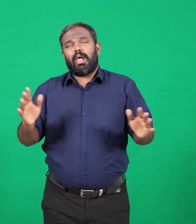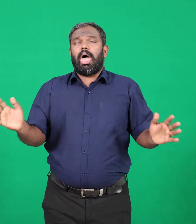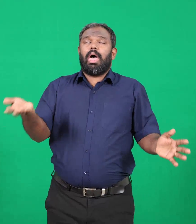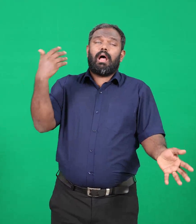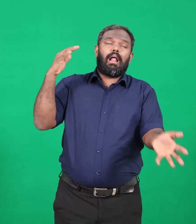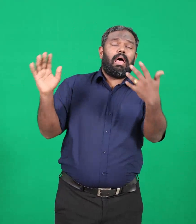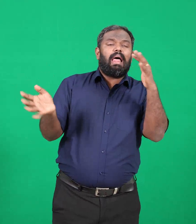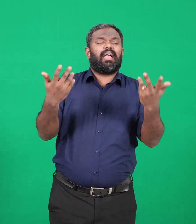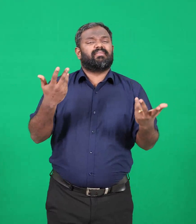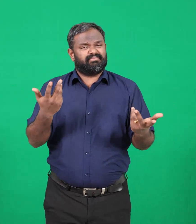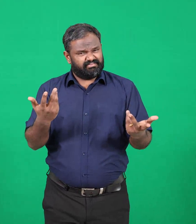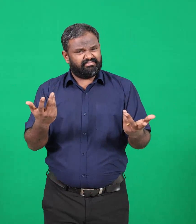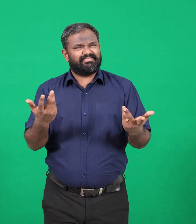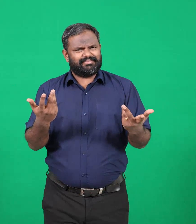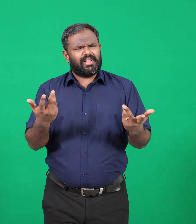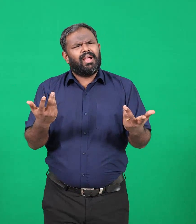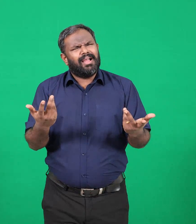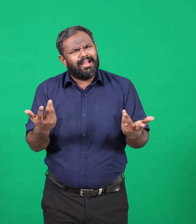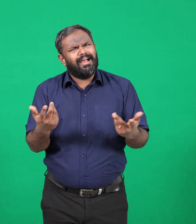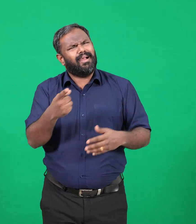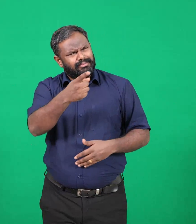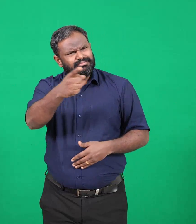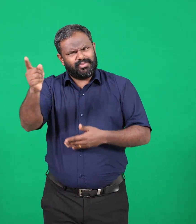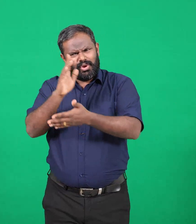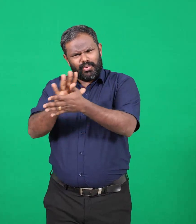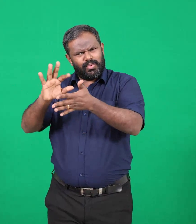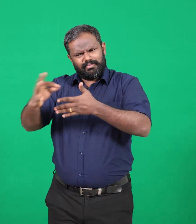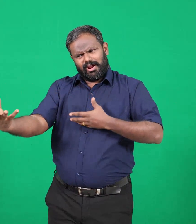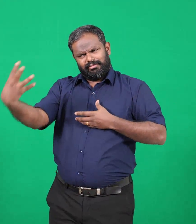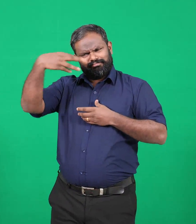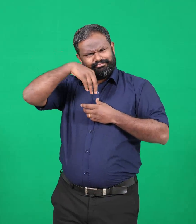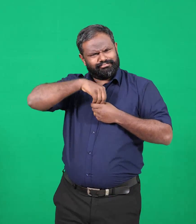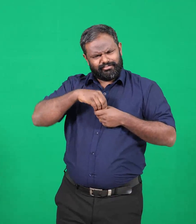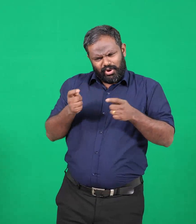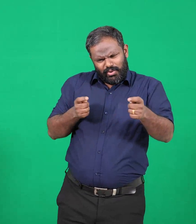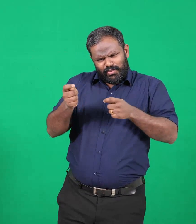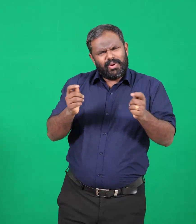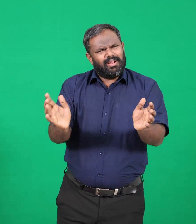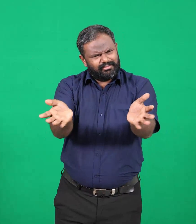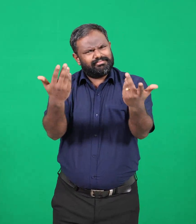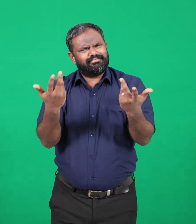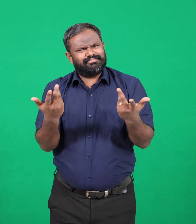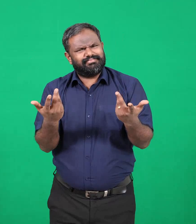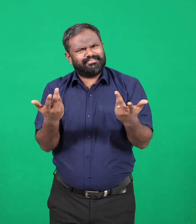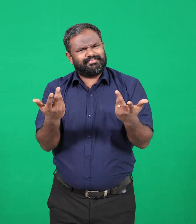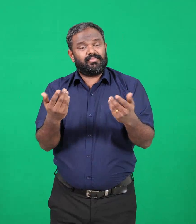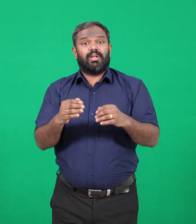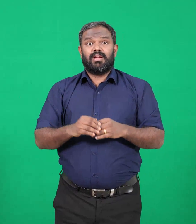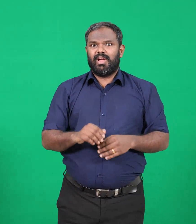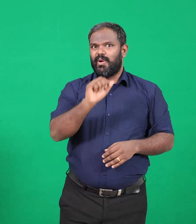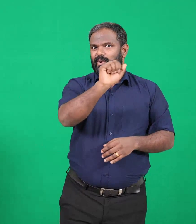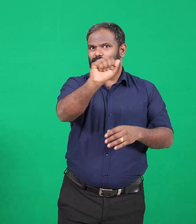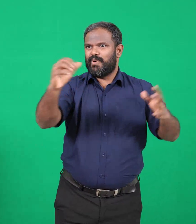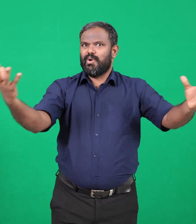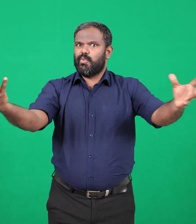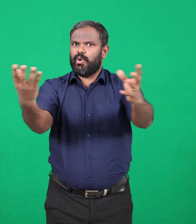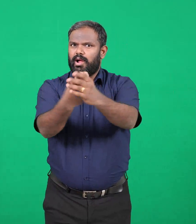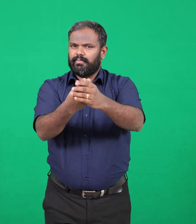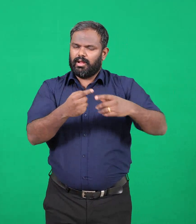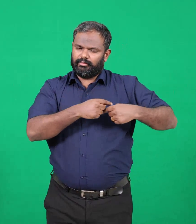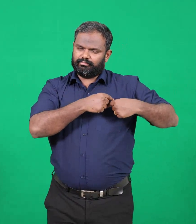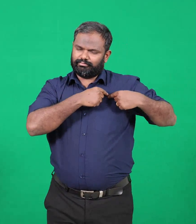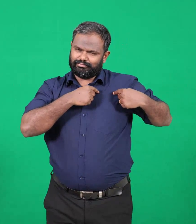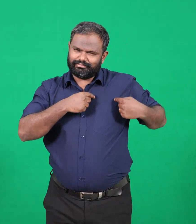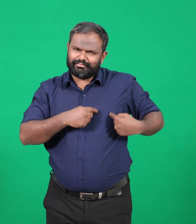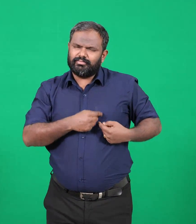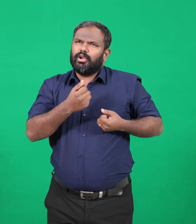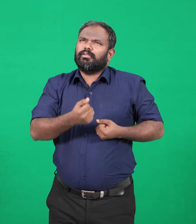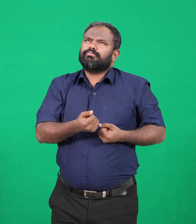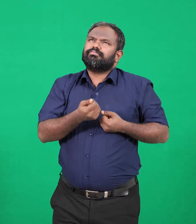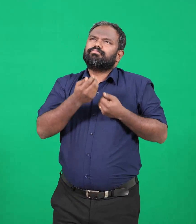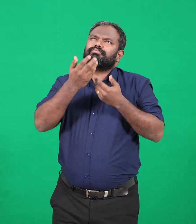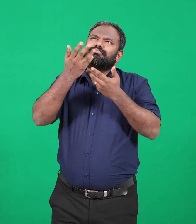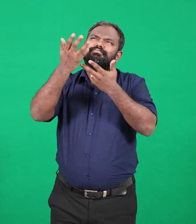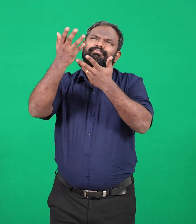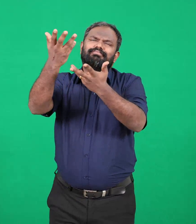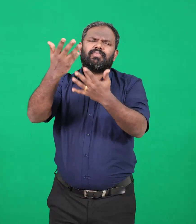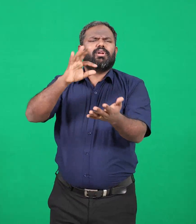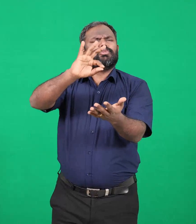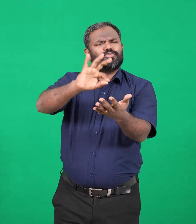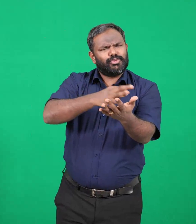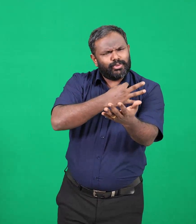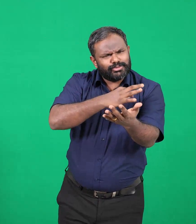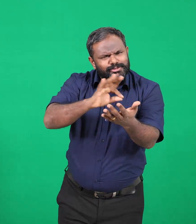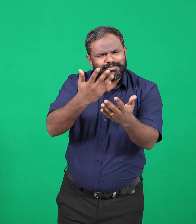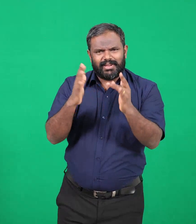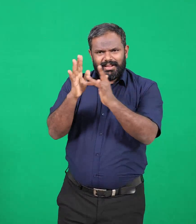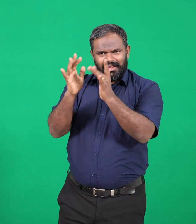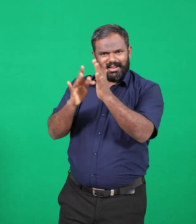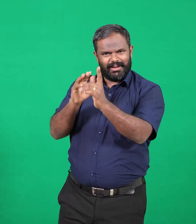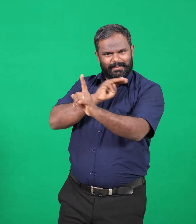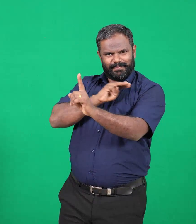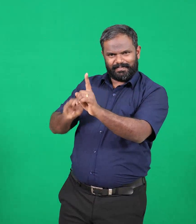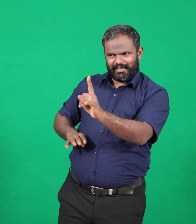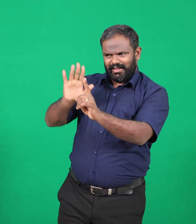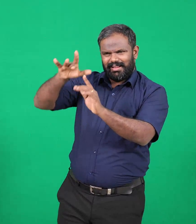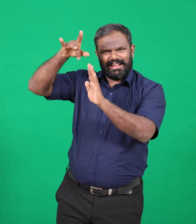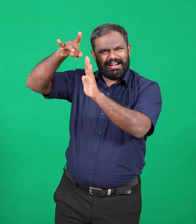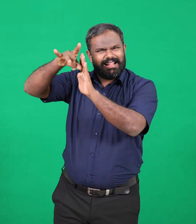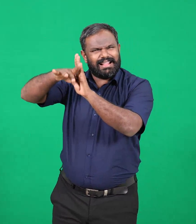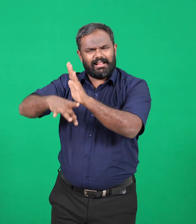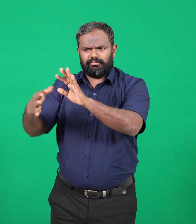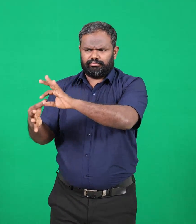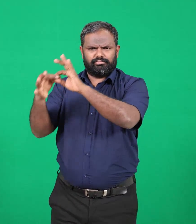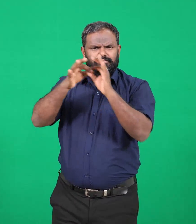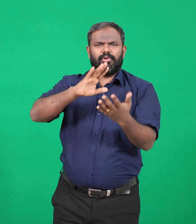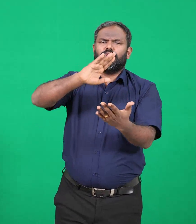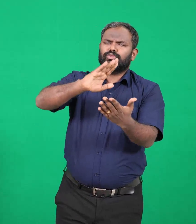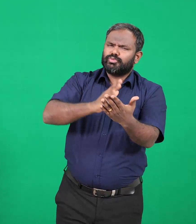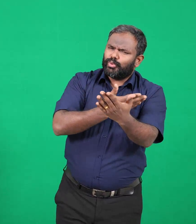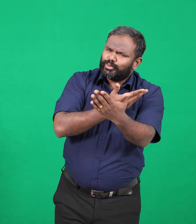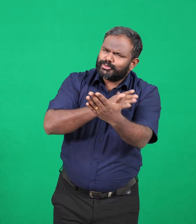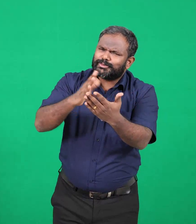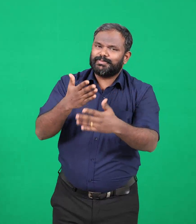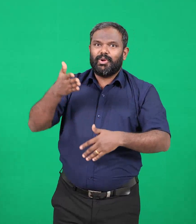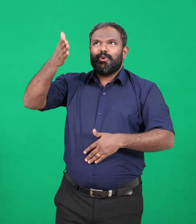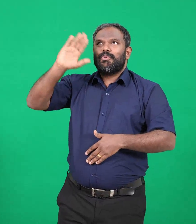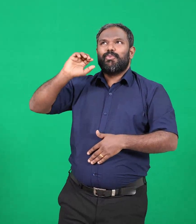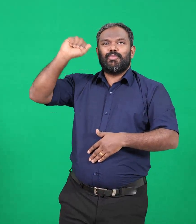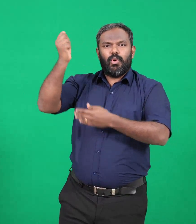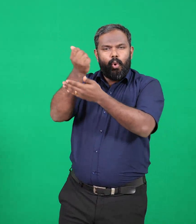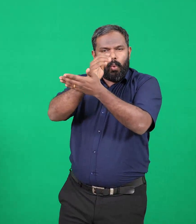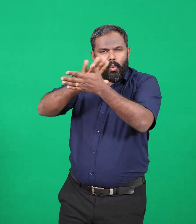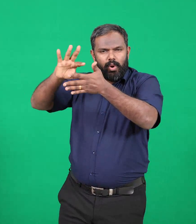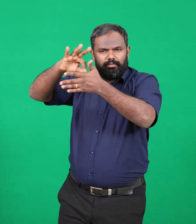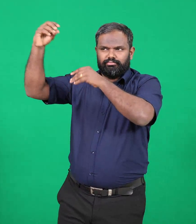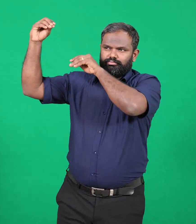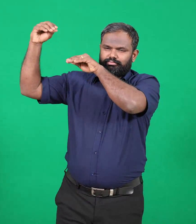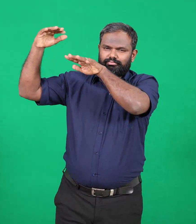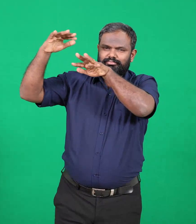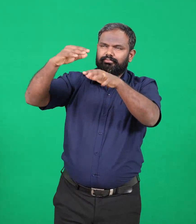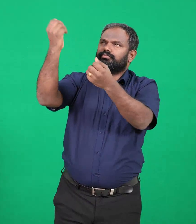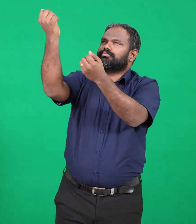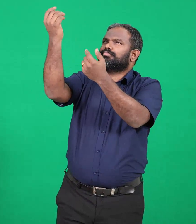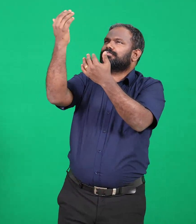Speak to one another with psalms, hymns, and spiritual songs.